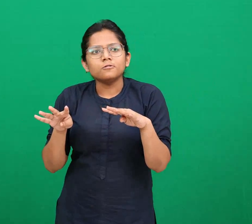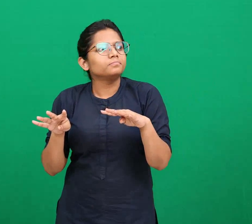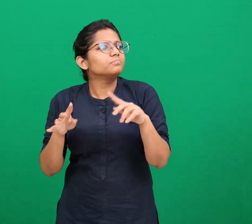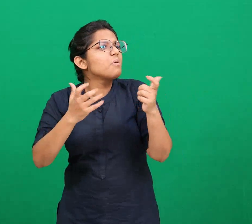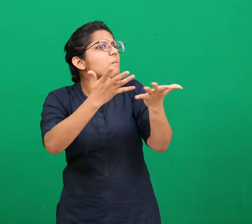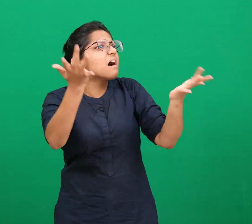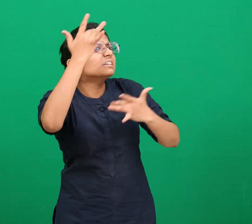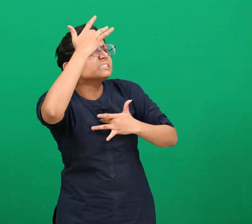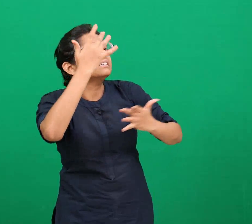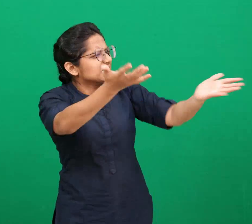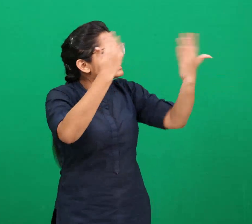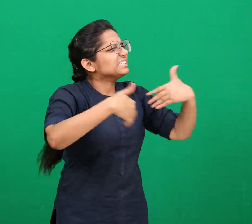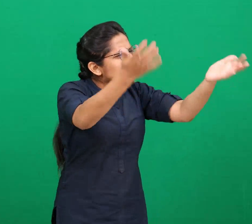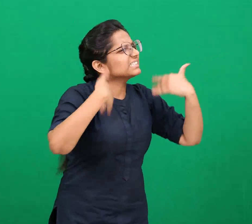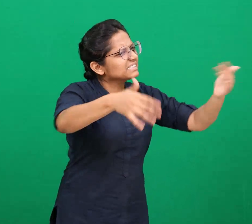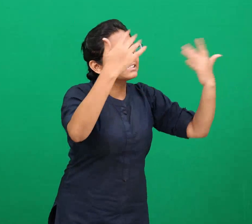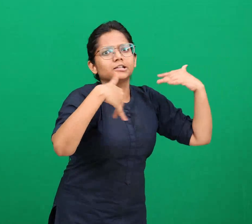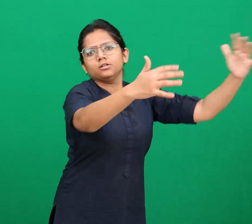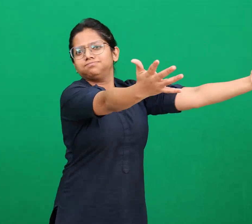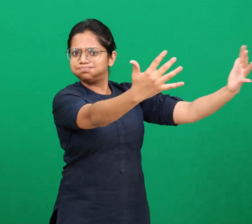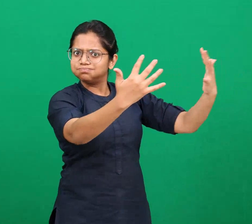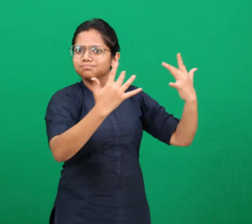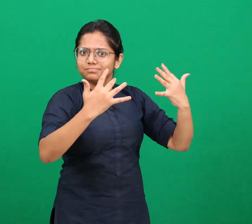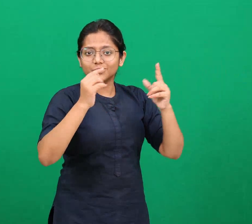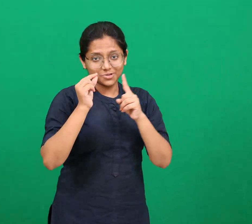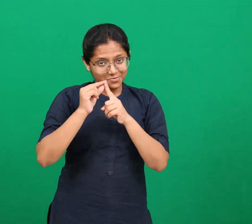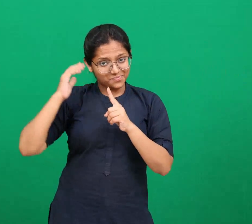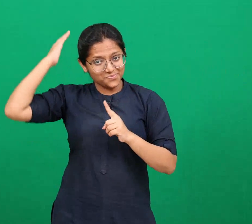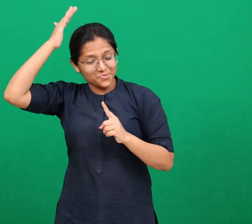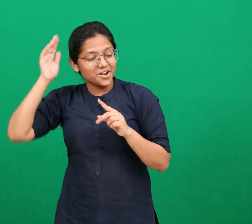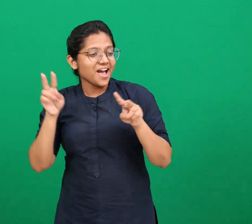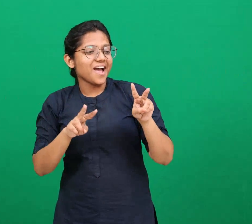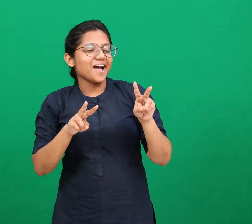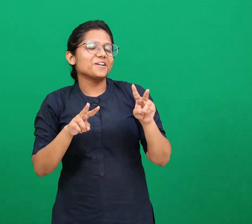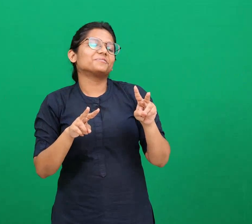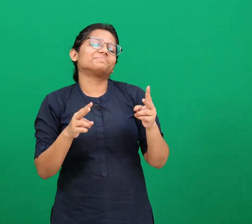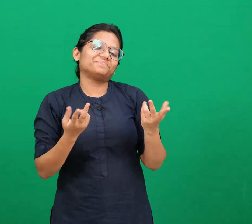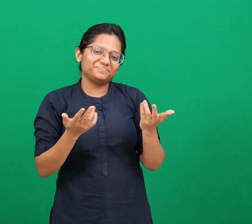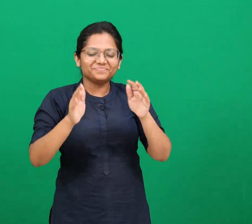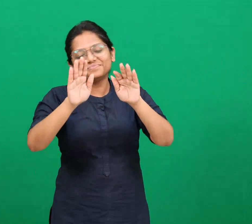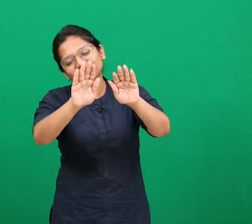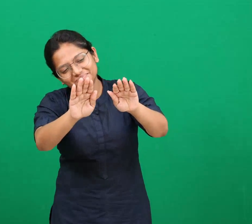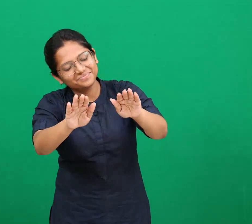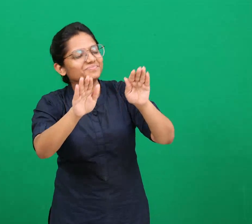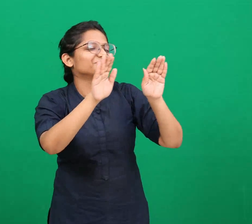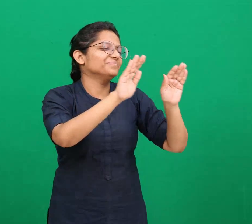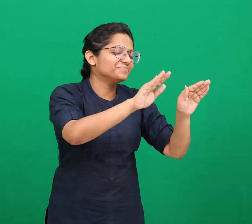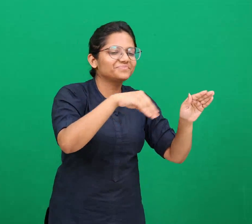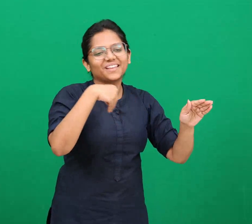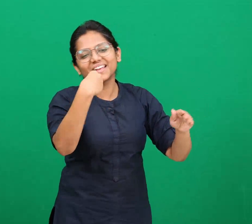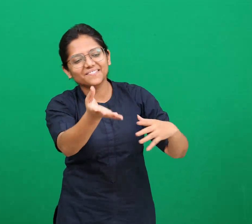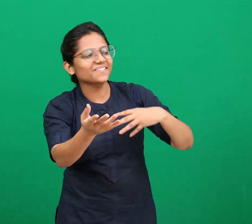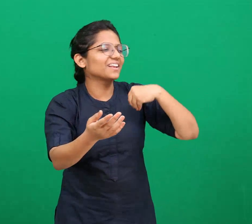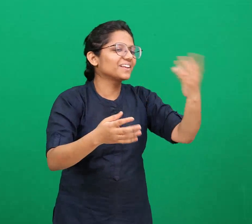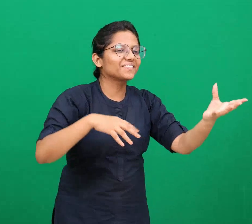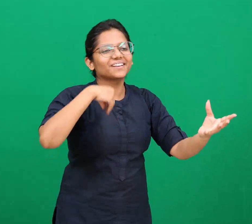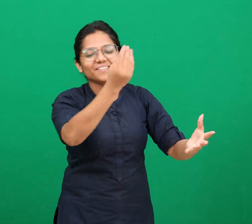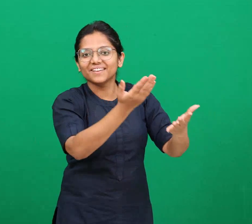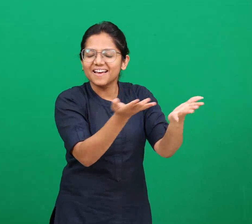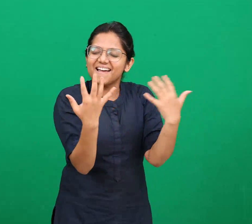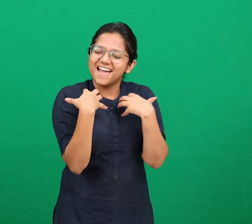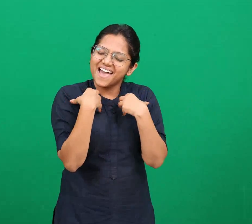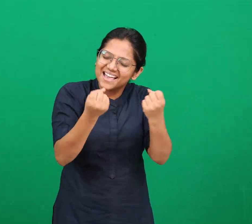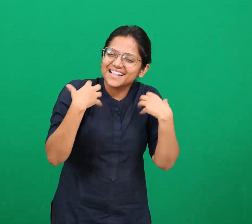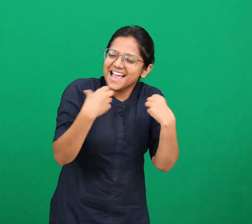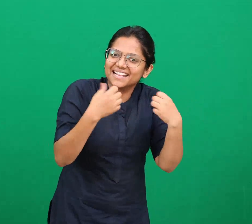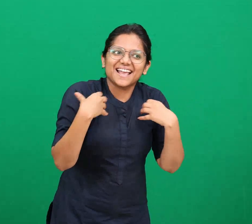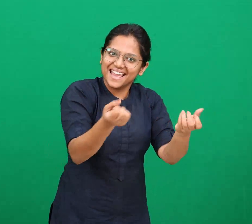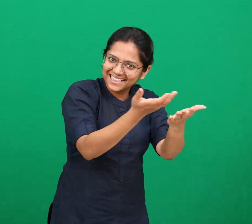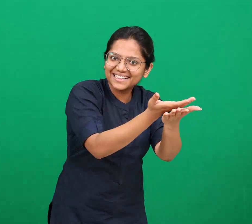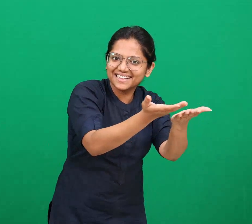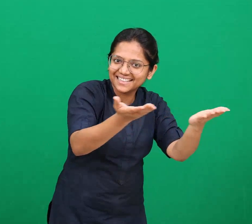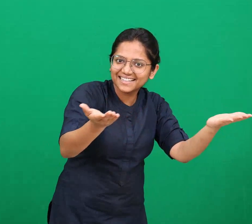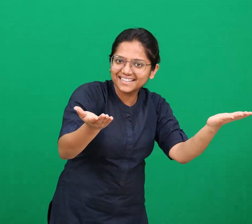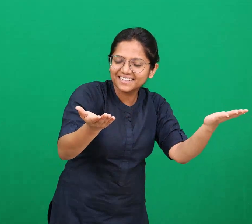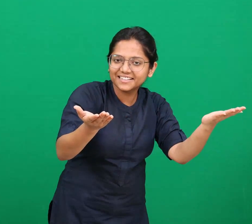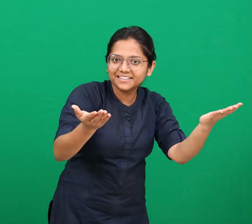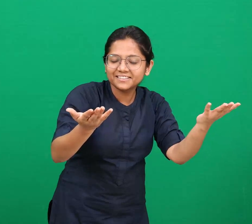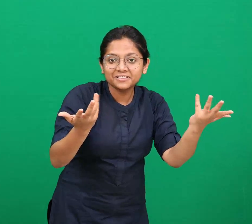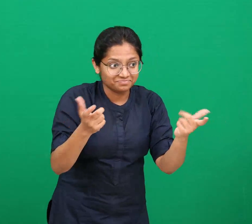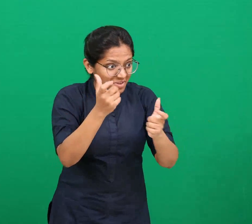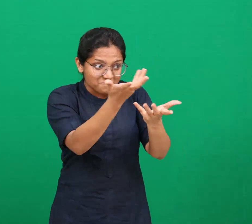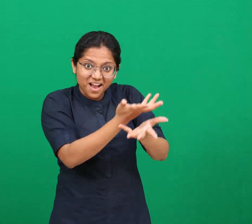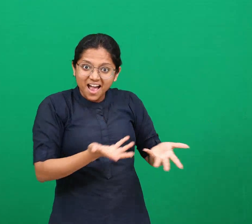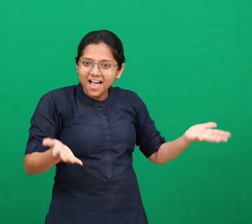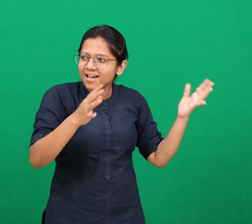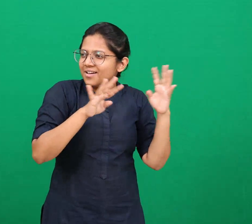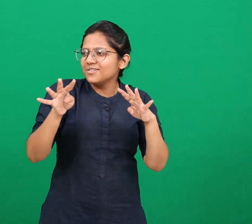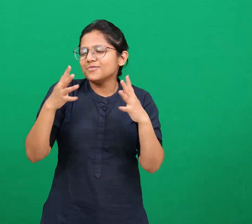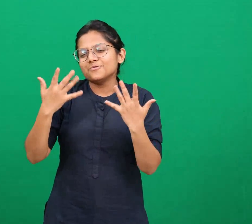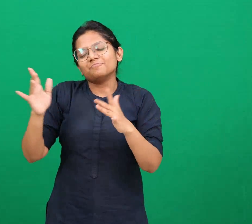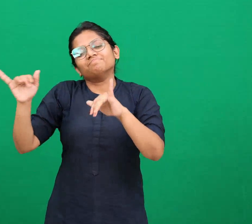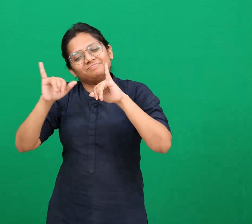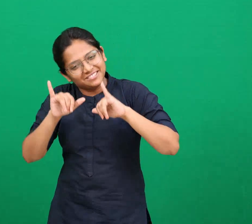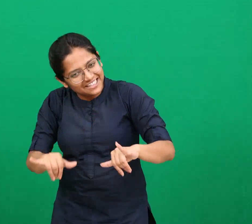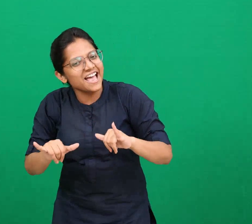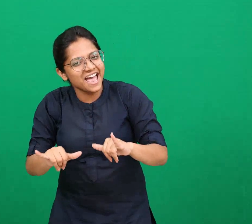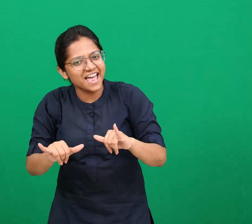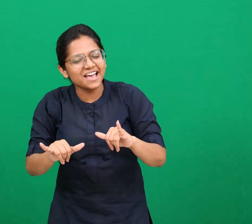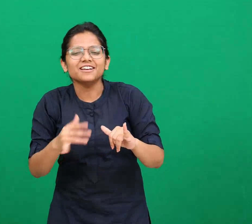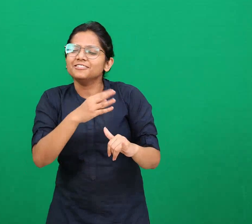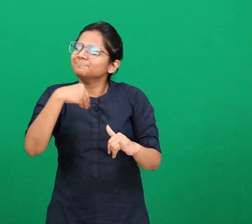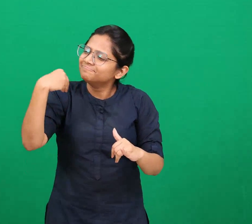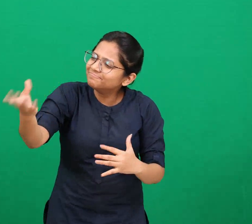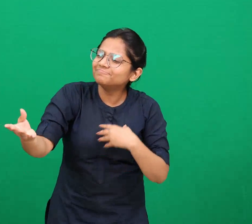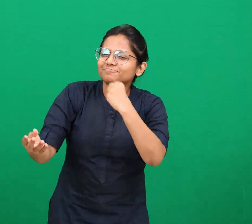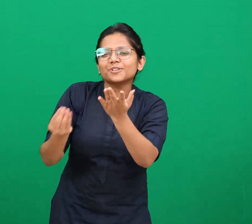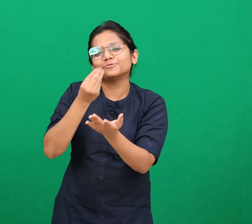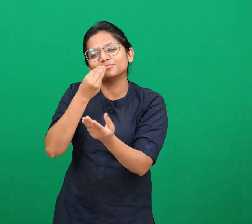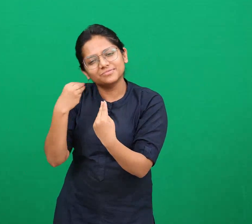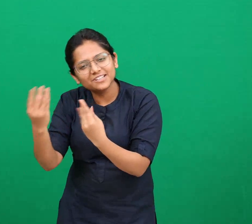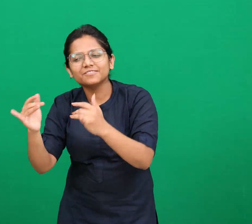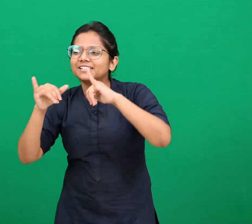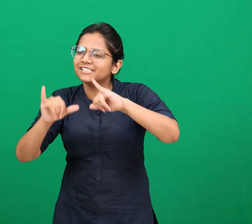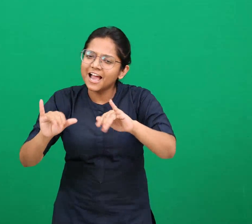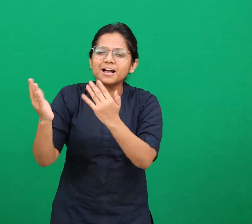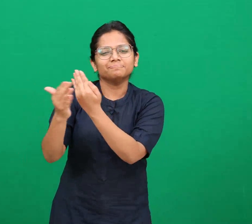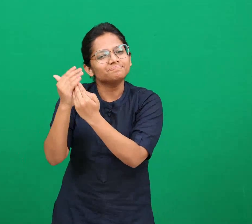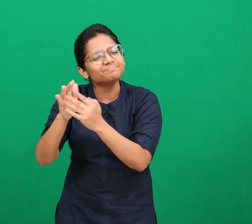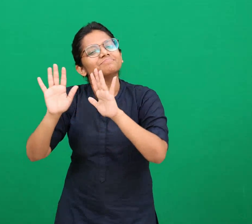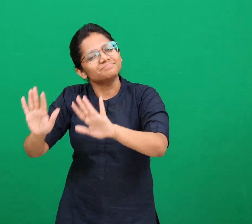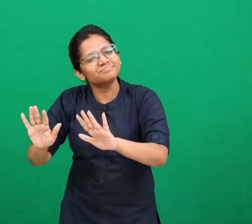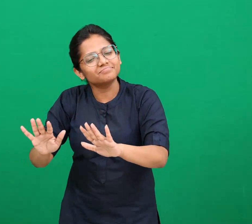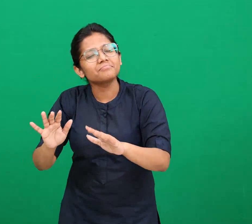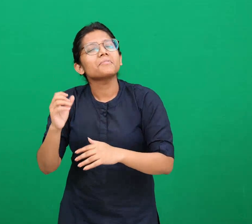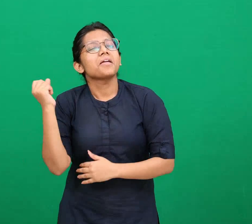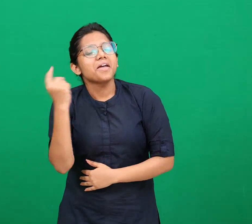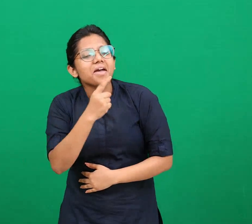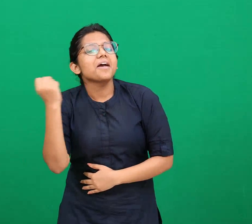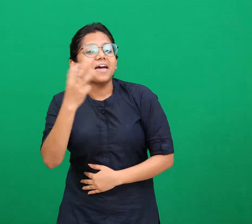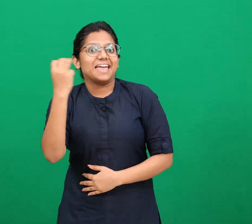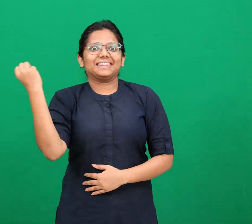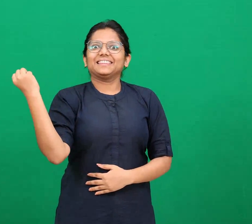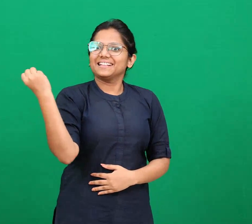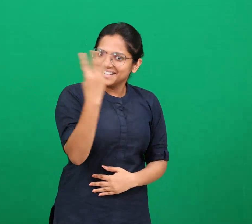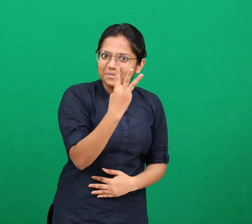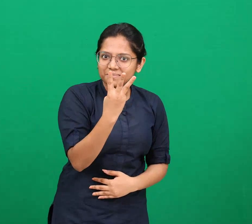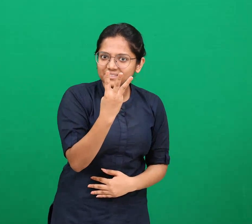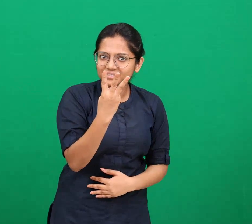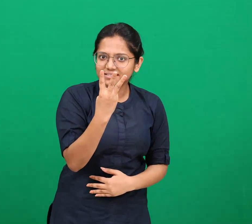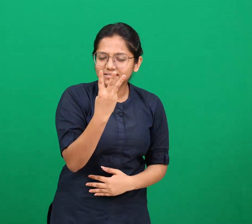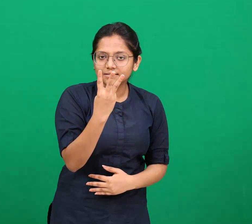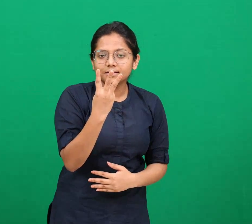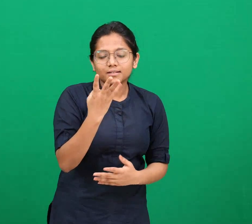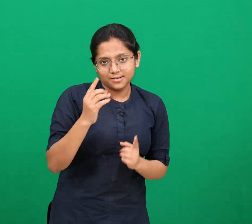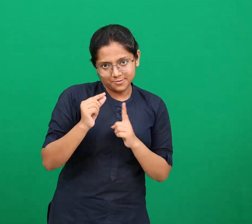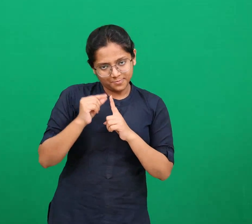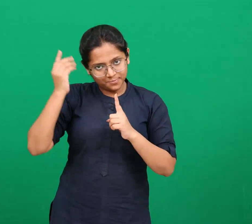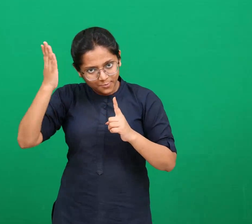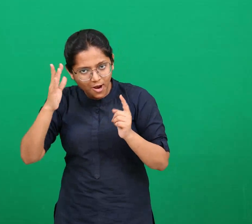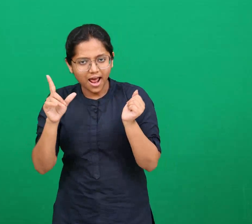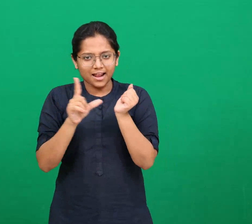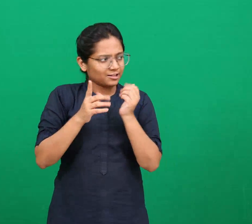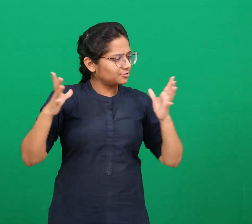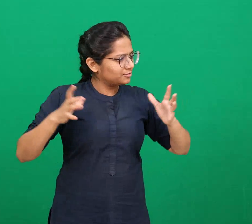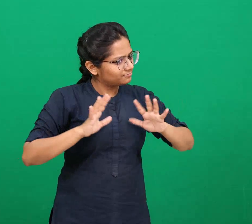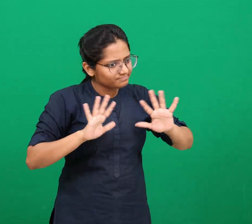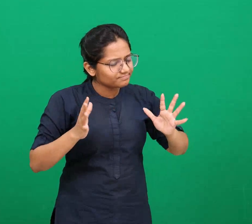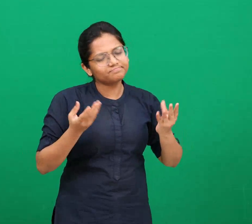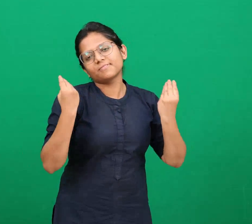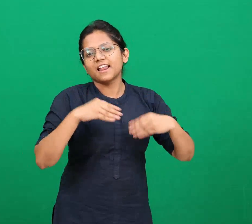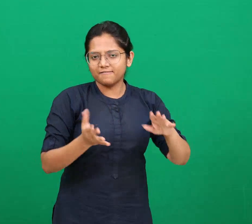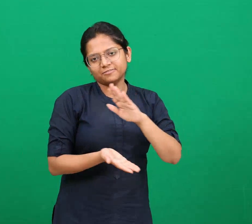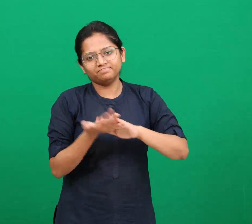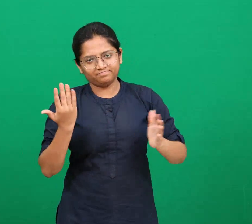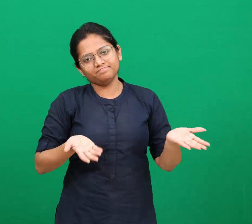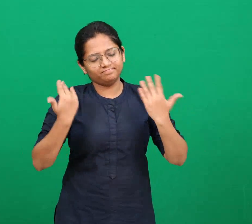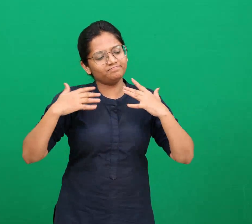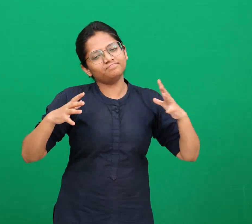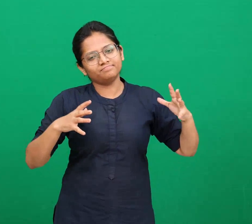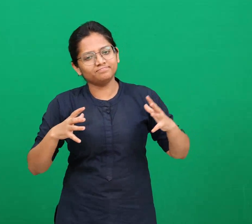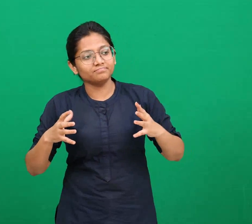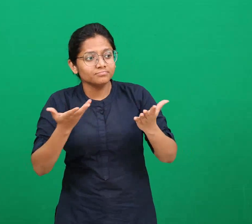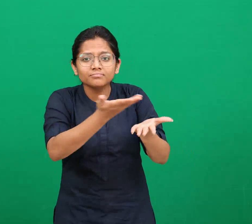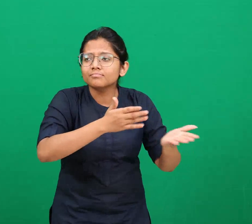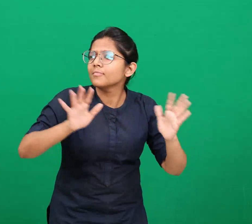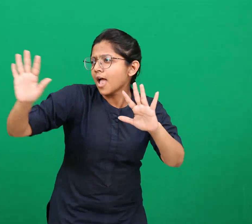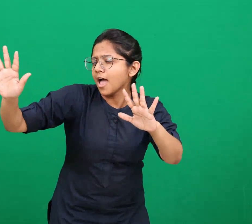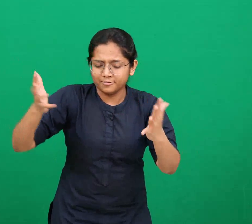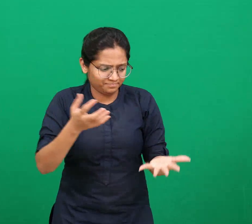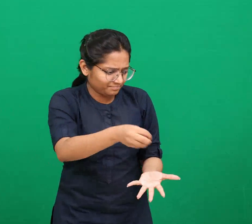After this had happened, the rest of the sick on the island came and were cured as well.